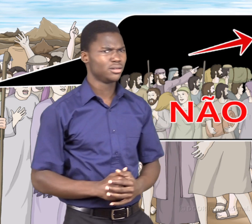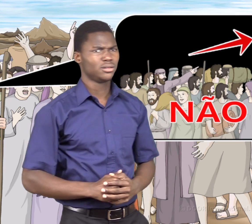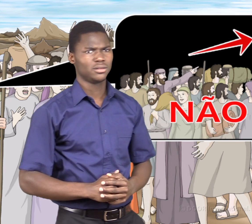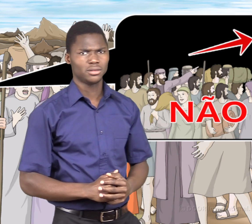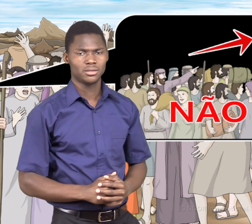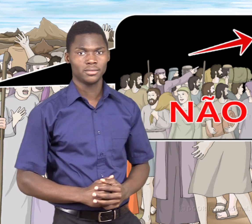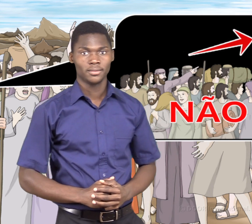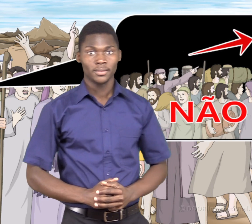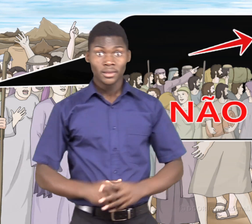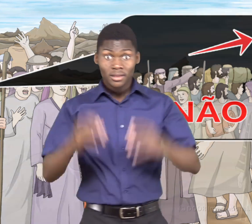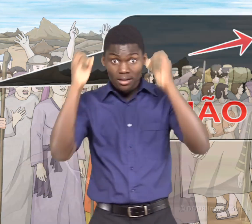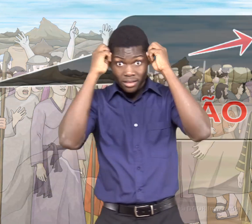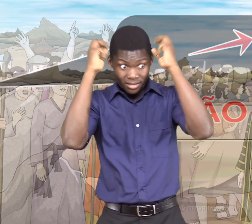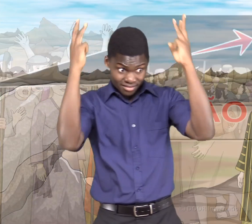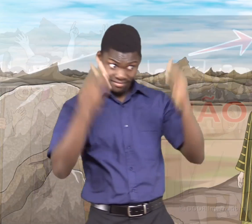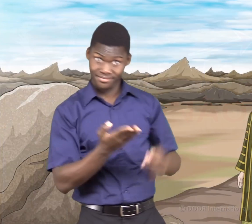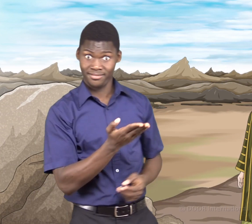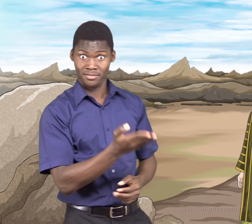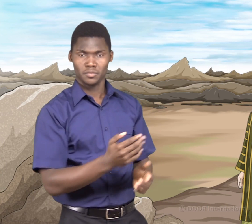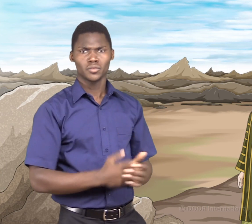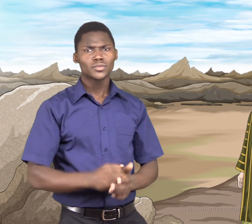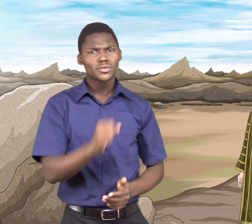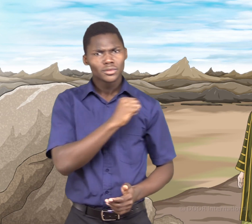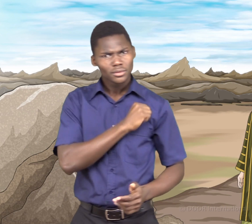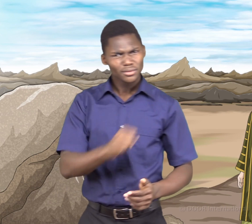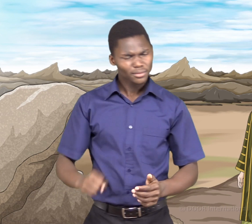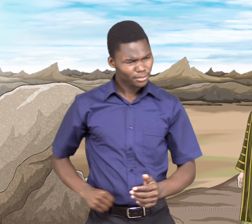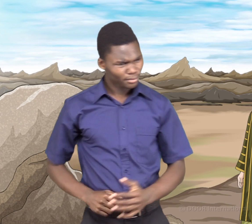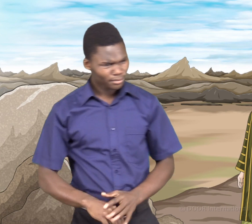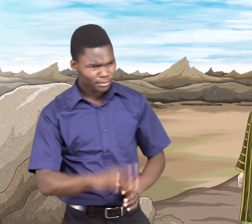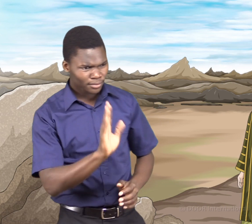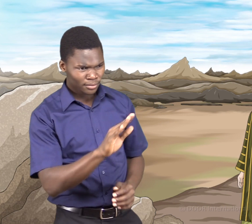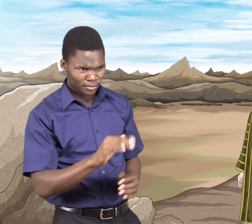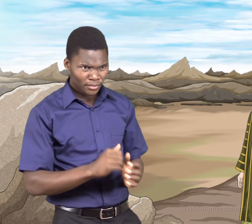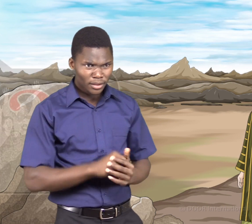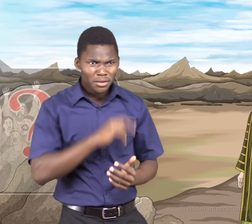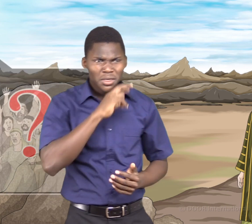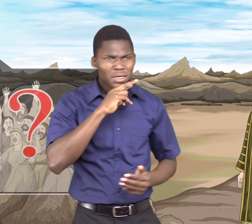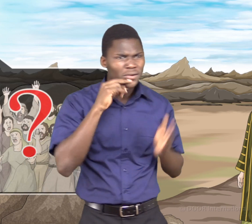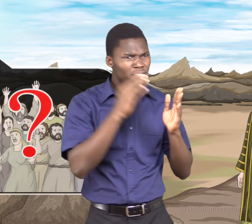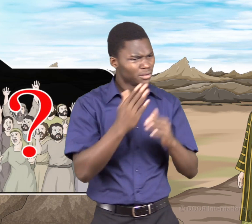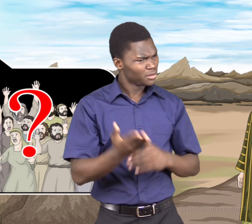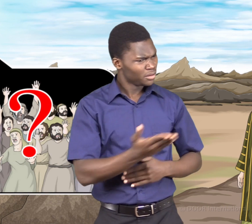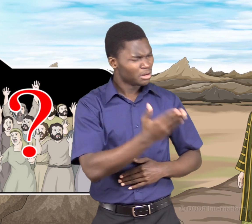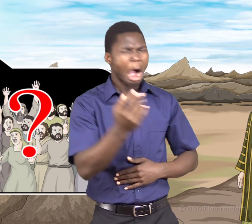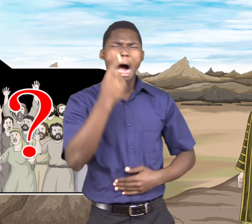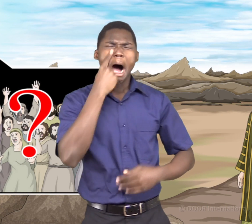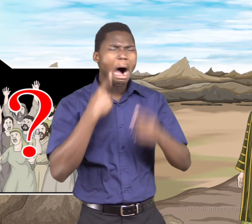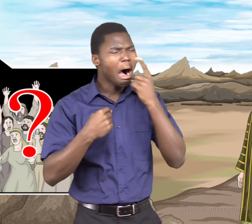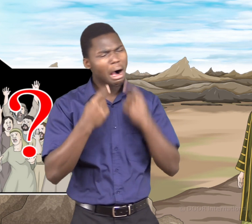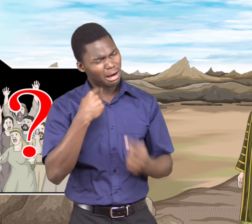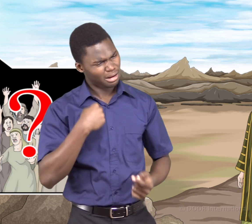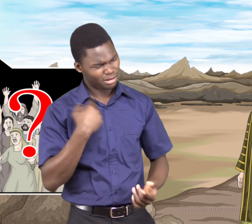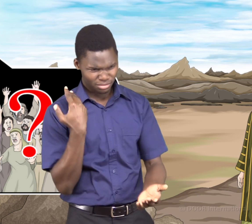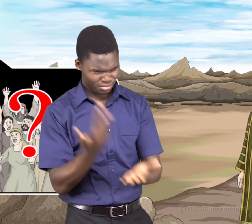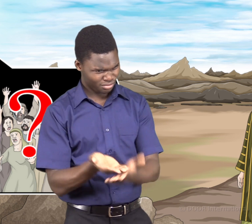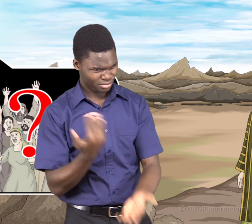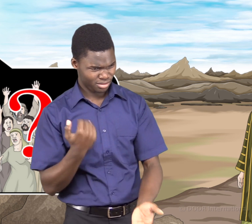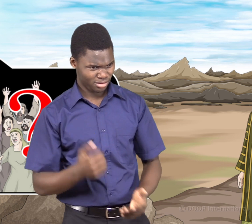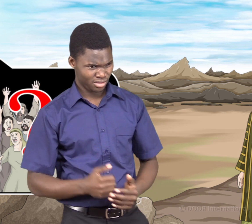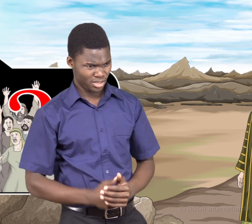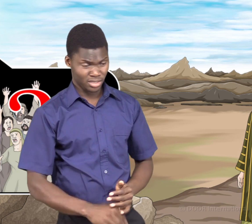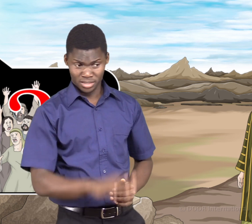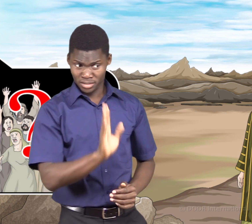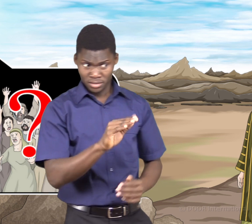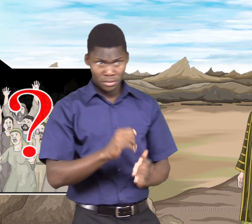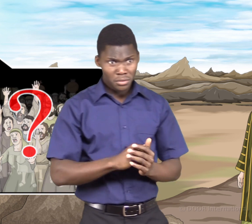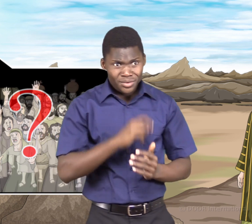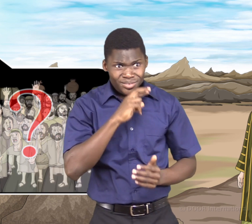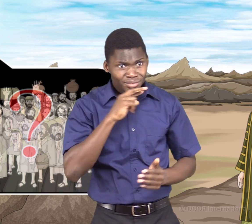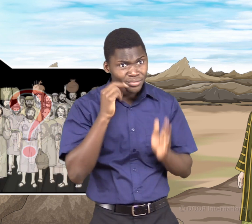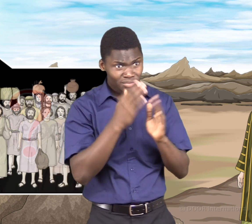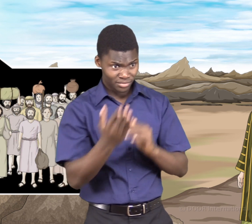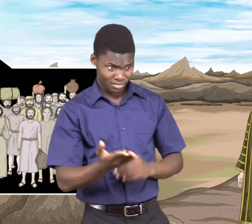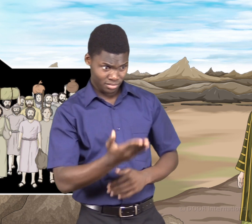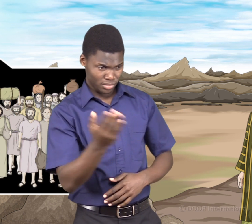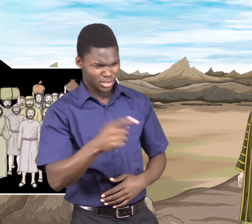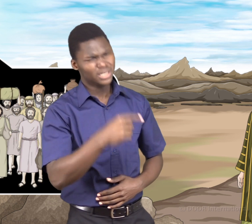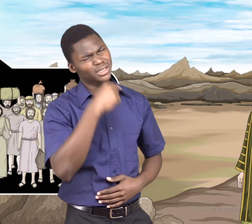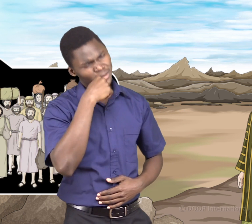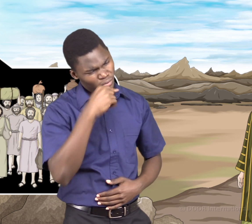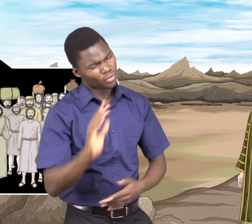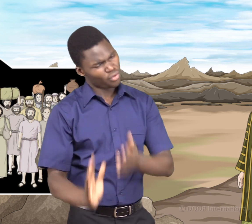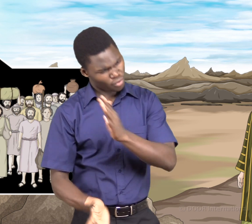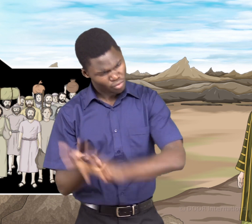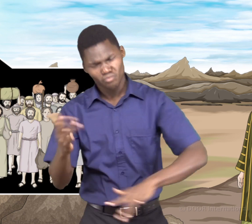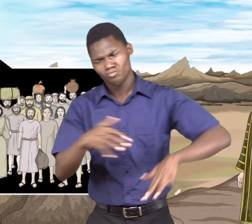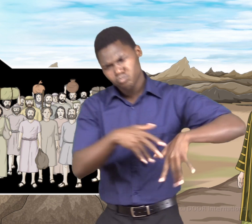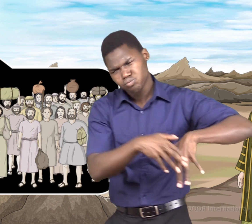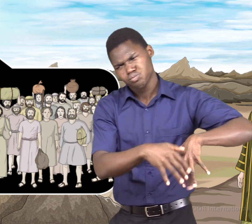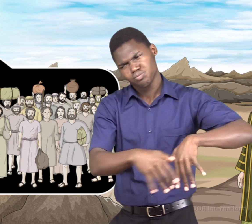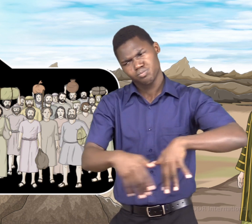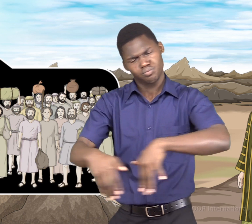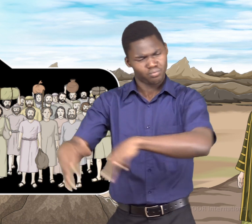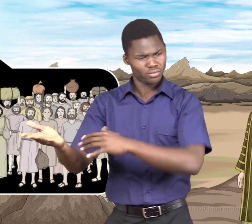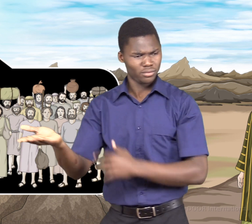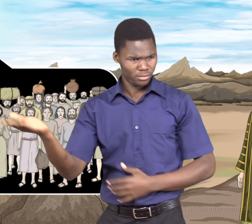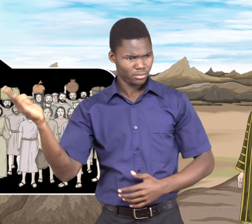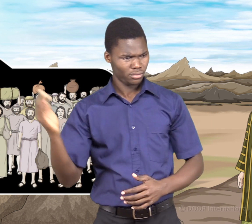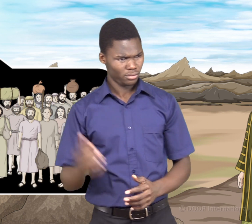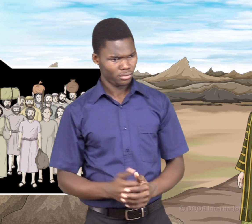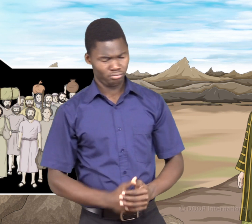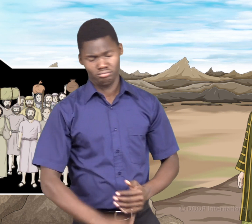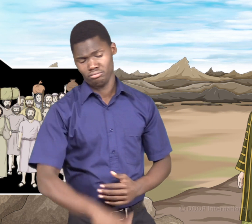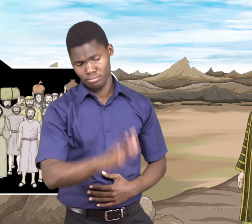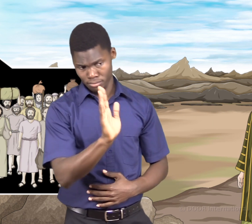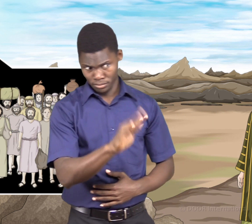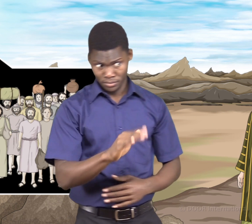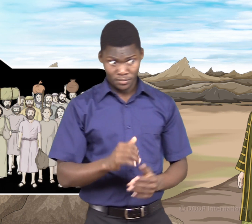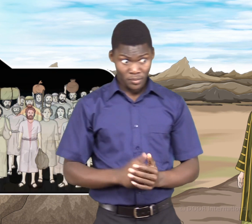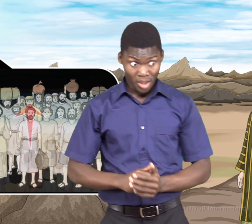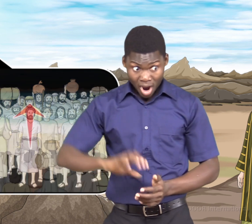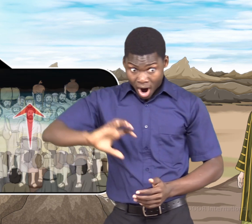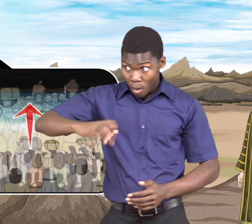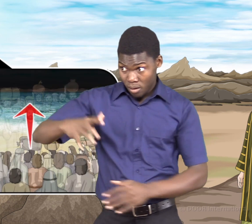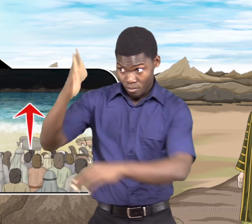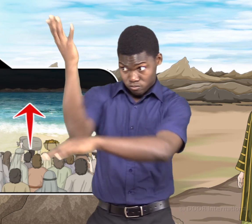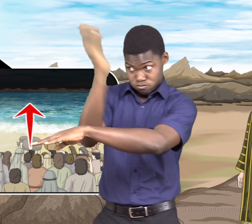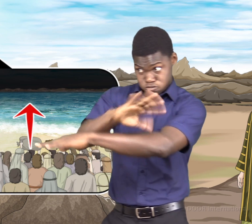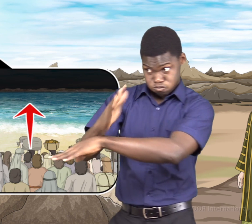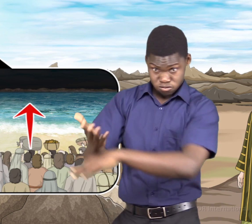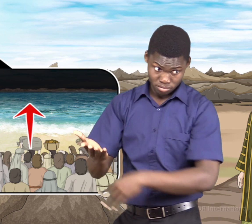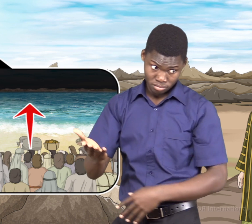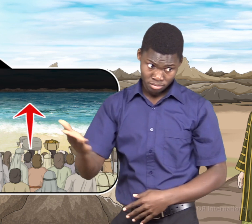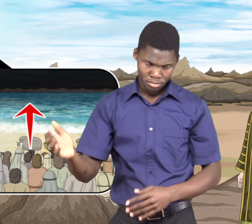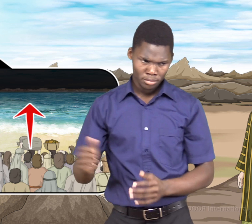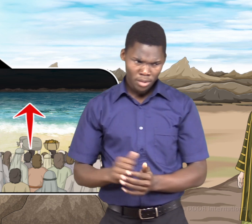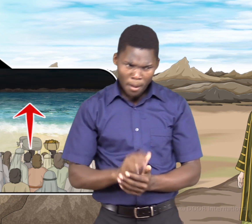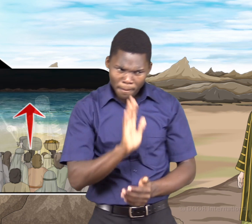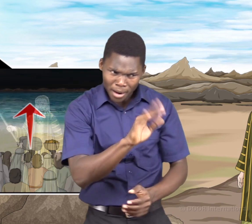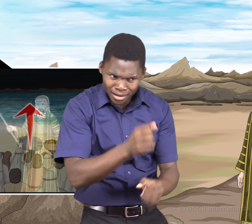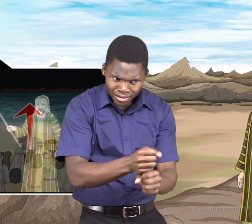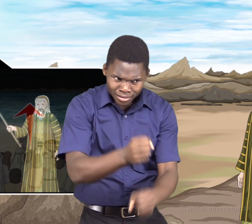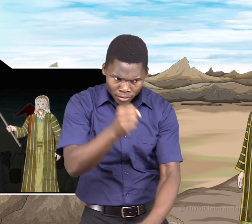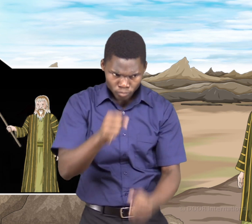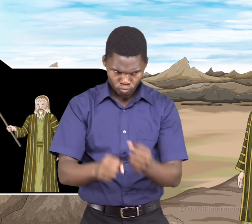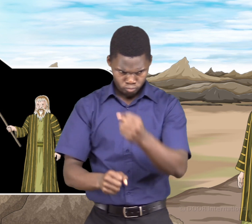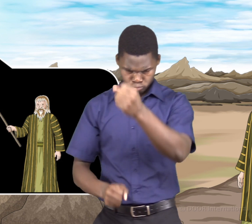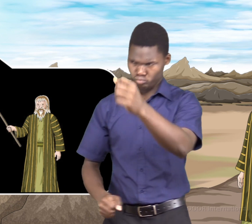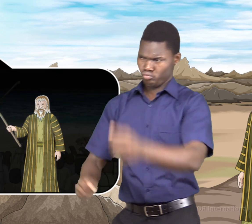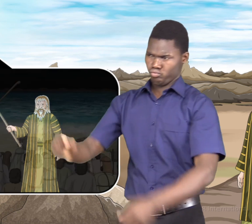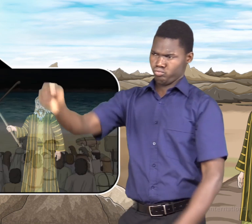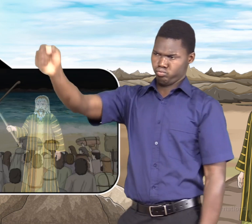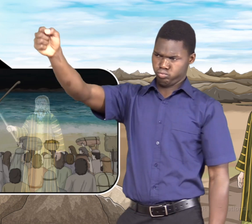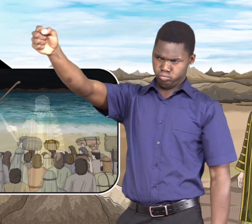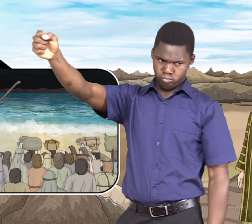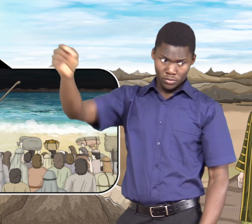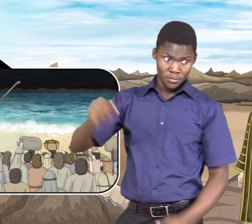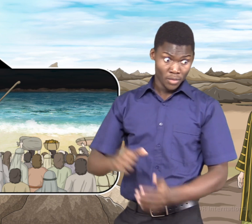Then the LORD said to Moses, “Why are you crying out to Me? Tell the Israelites to go forward.